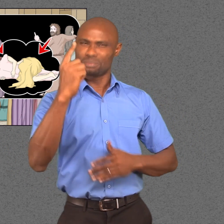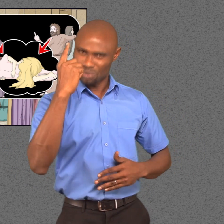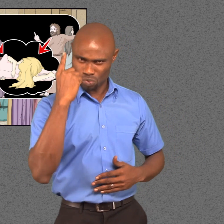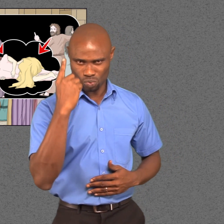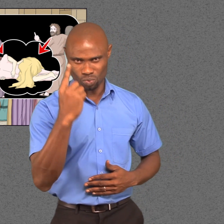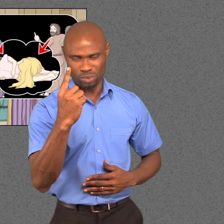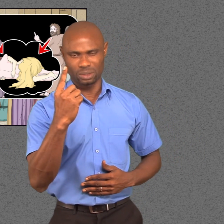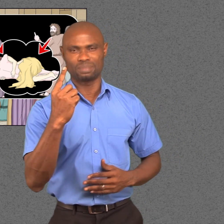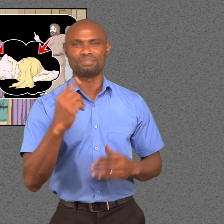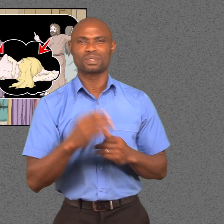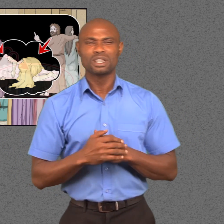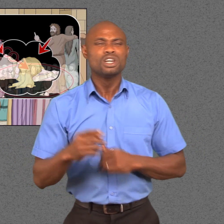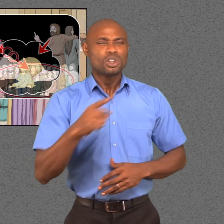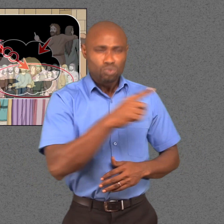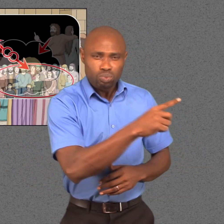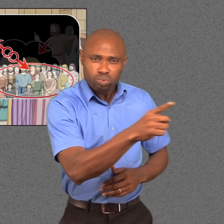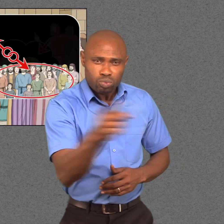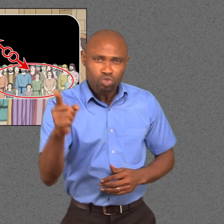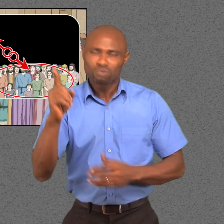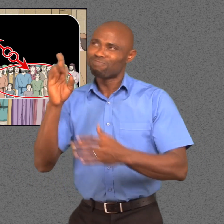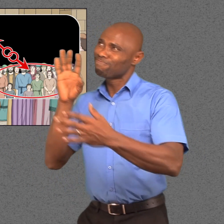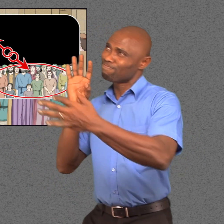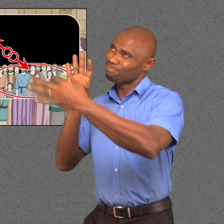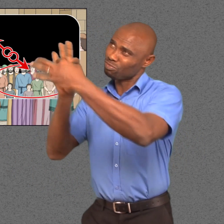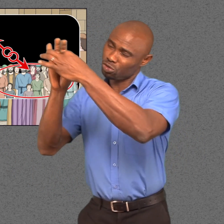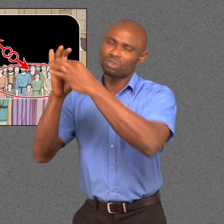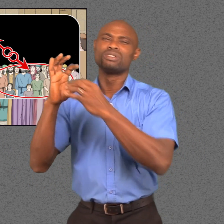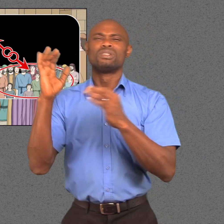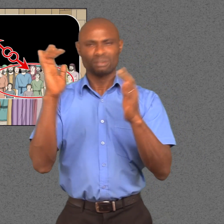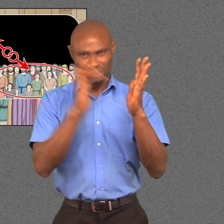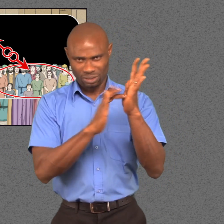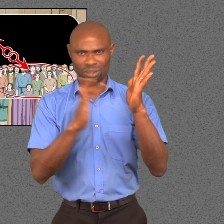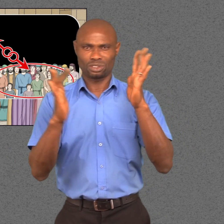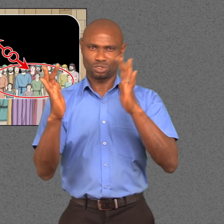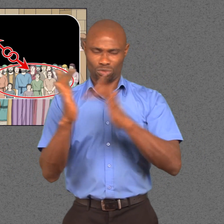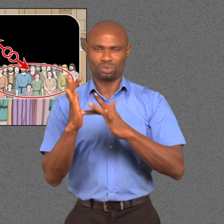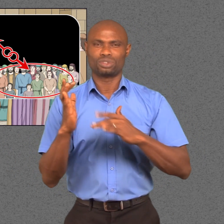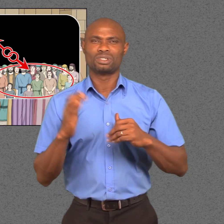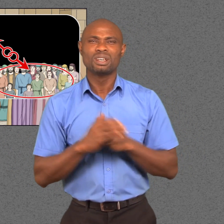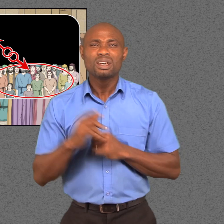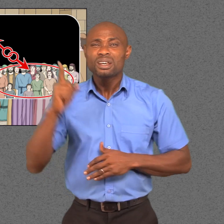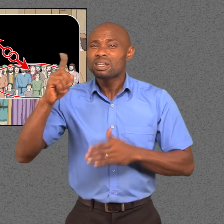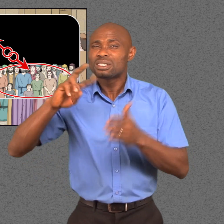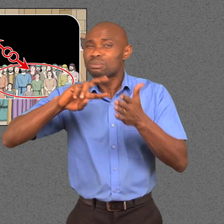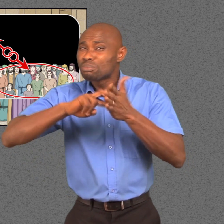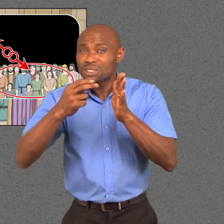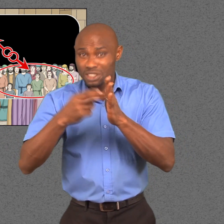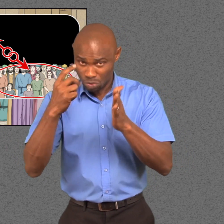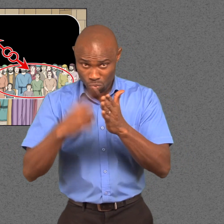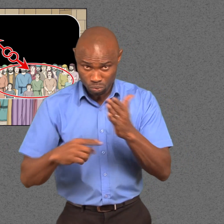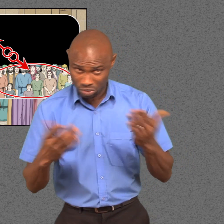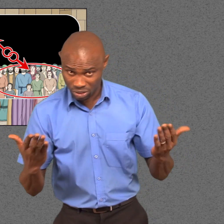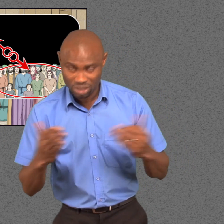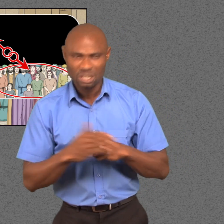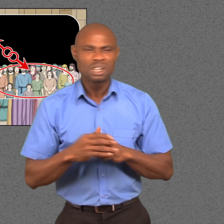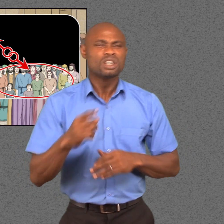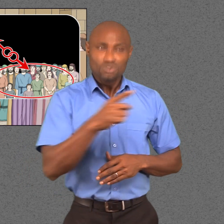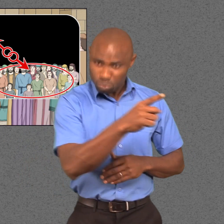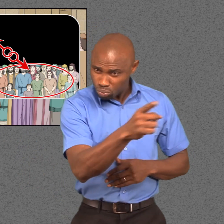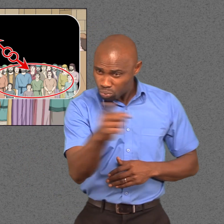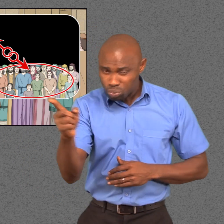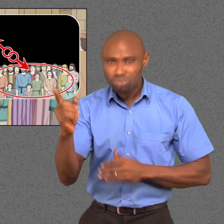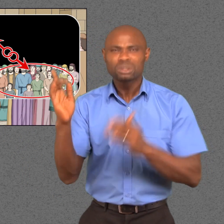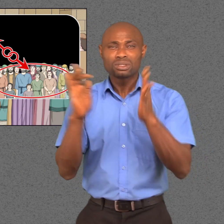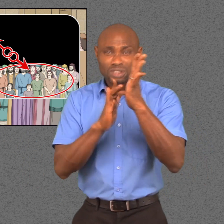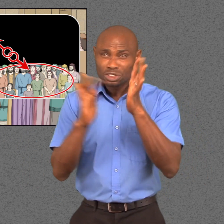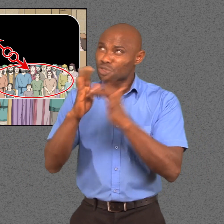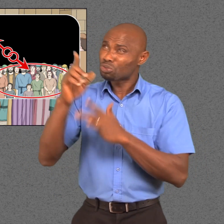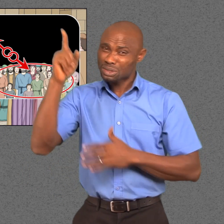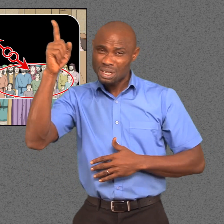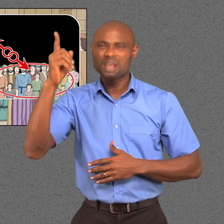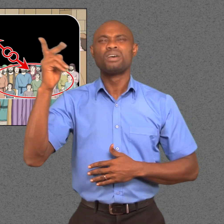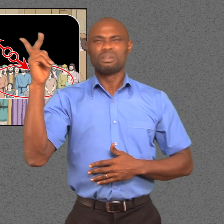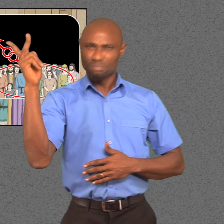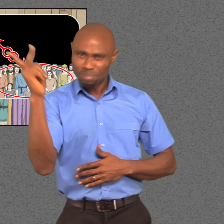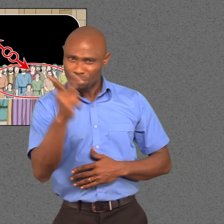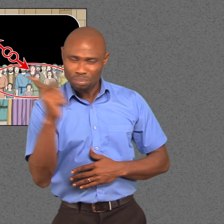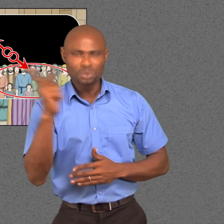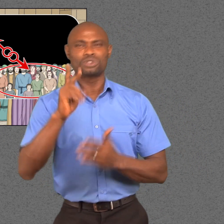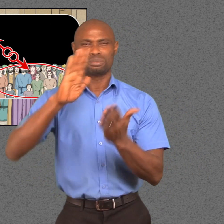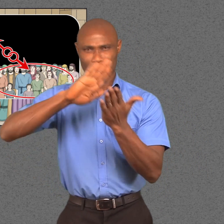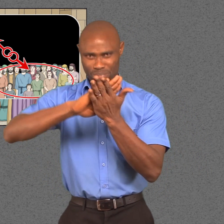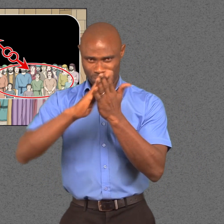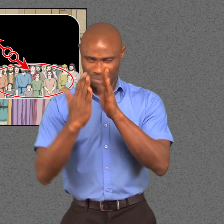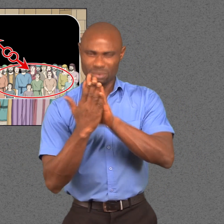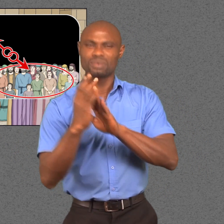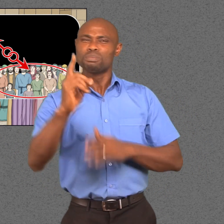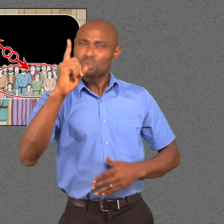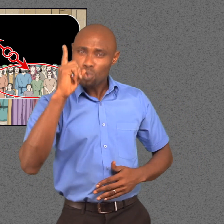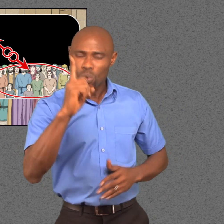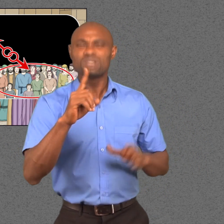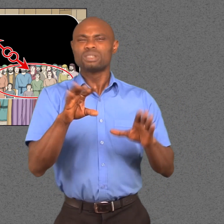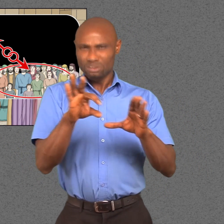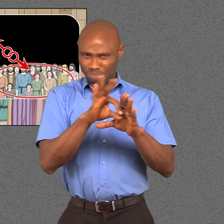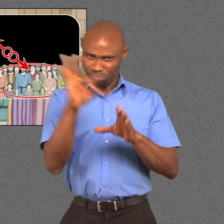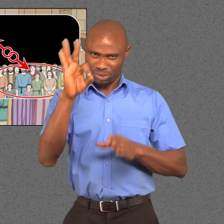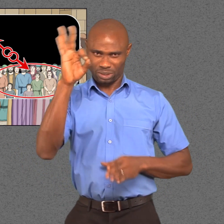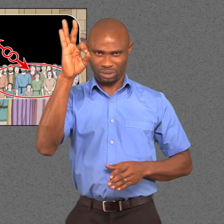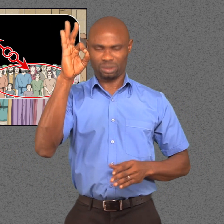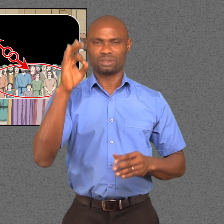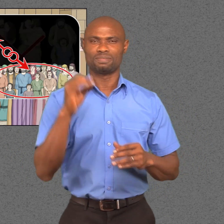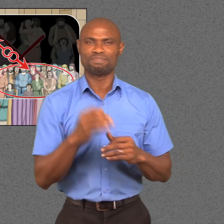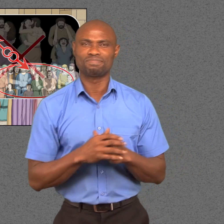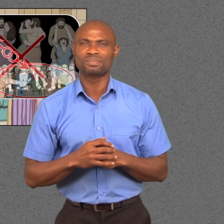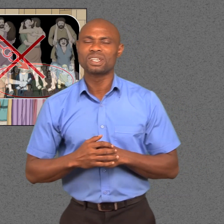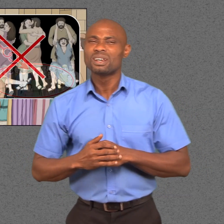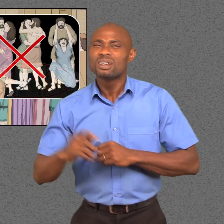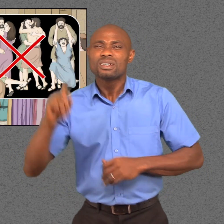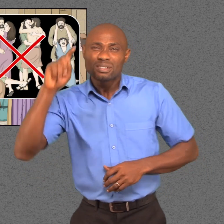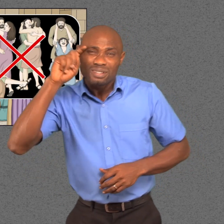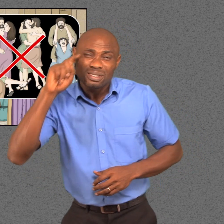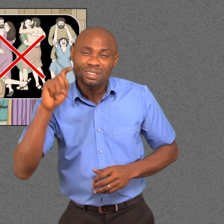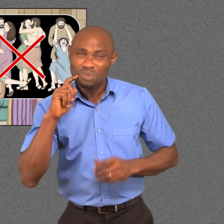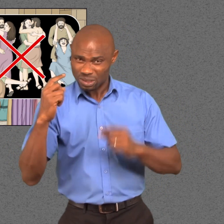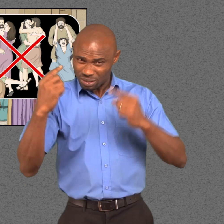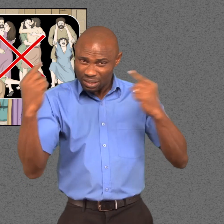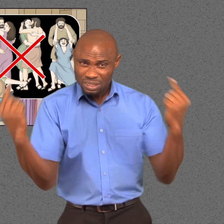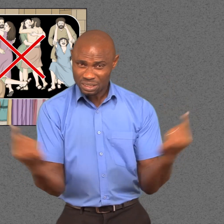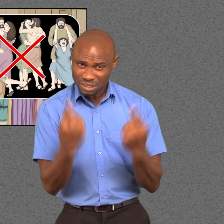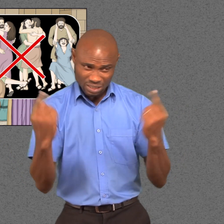But he who unites himself with the Lord is one with Him in spirit.